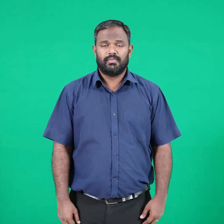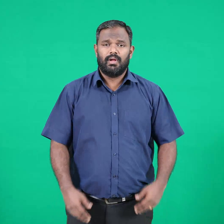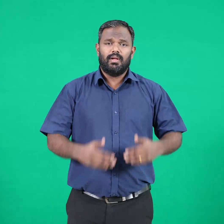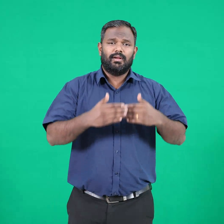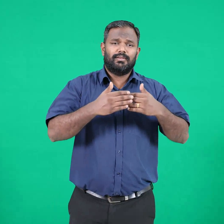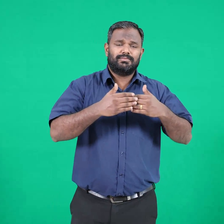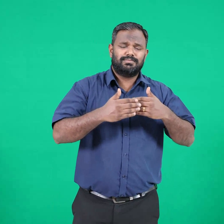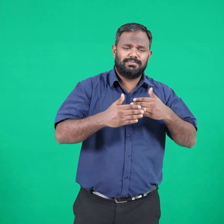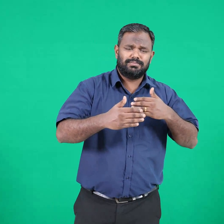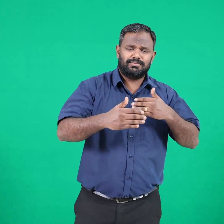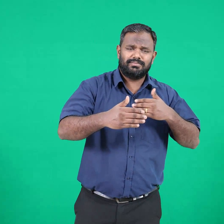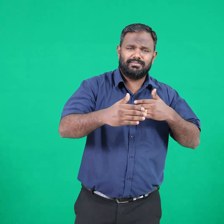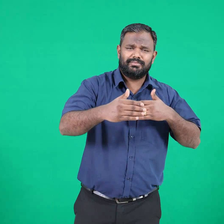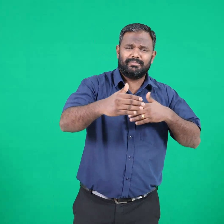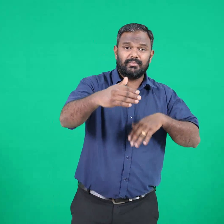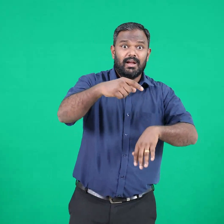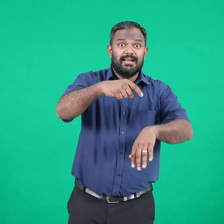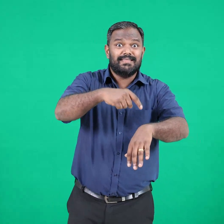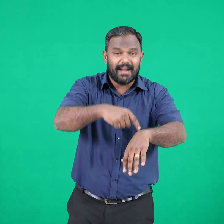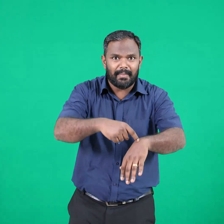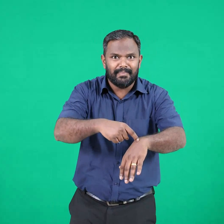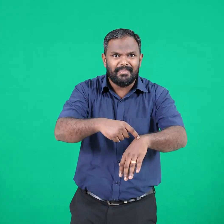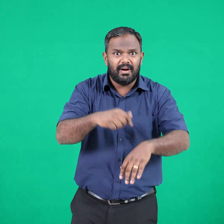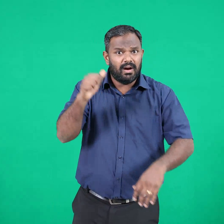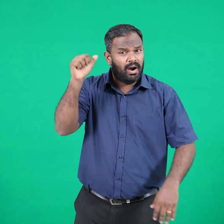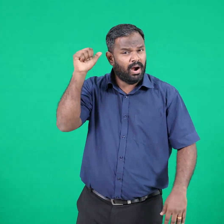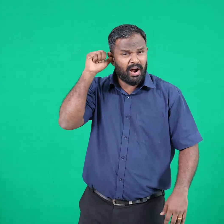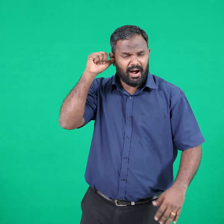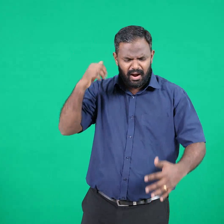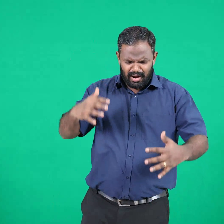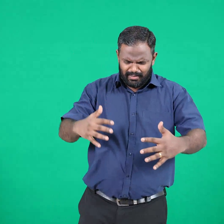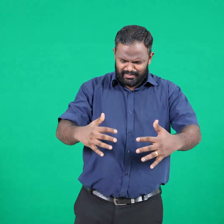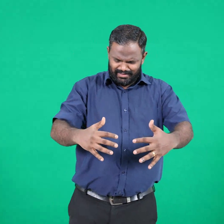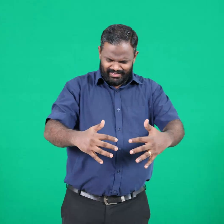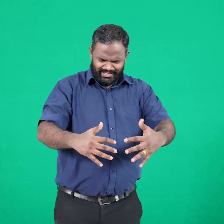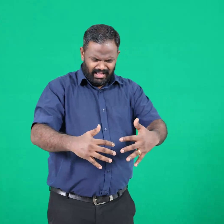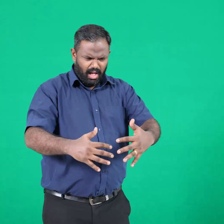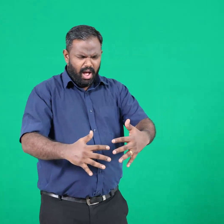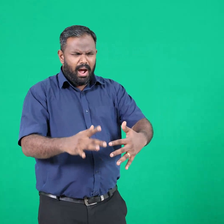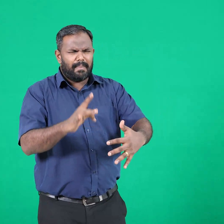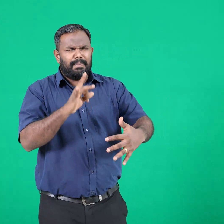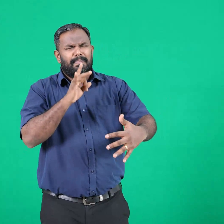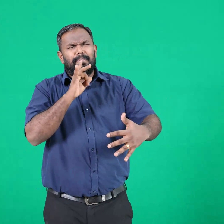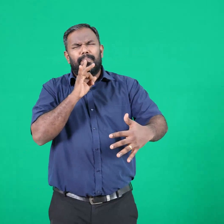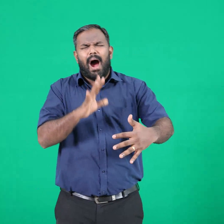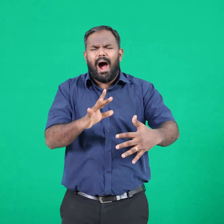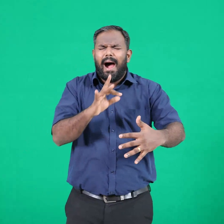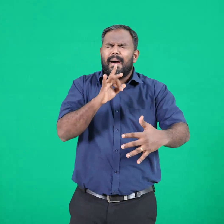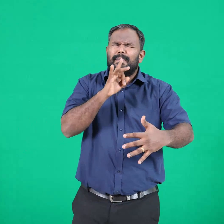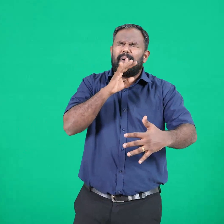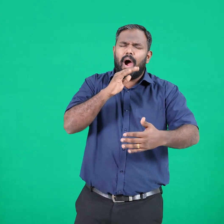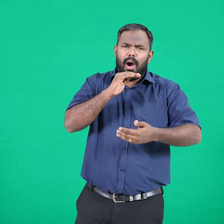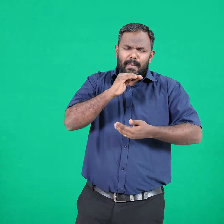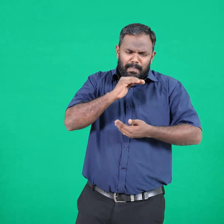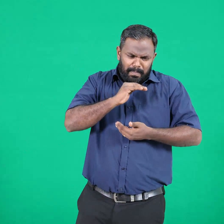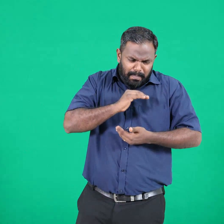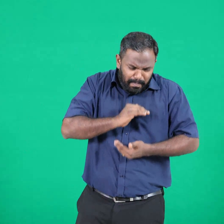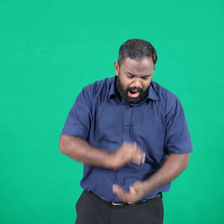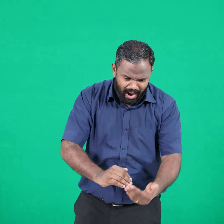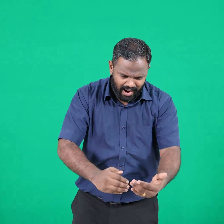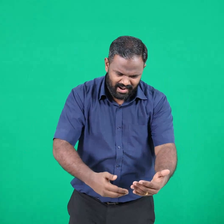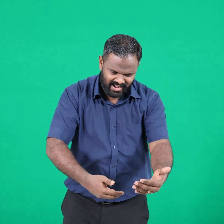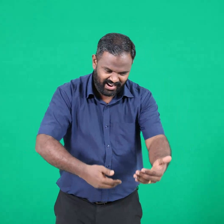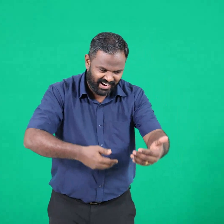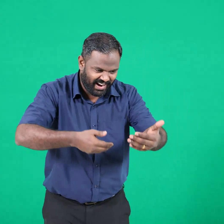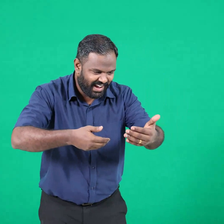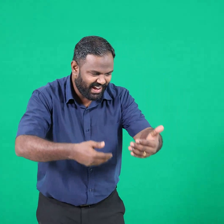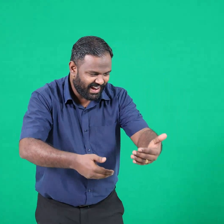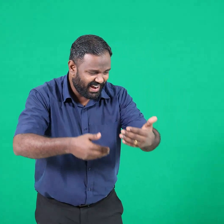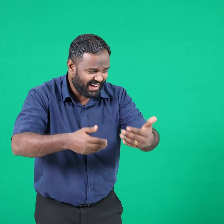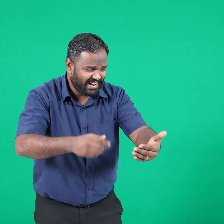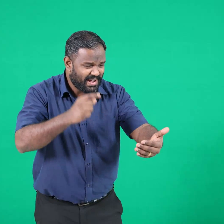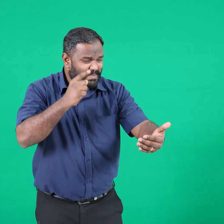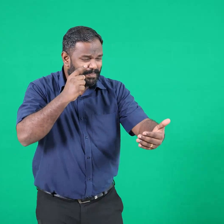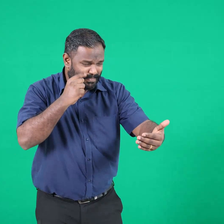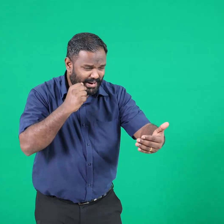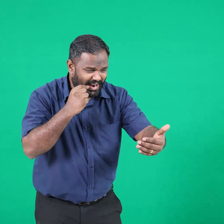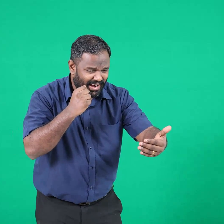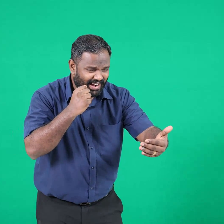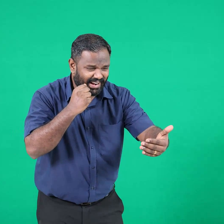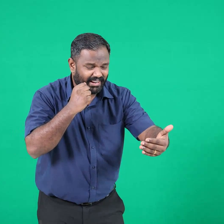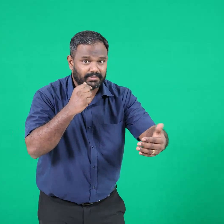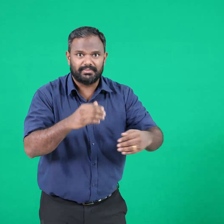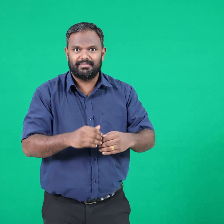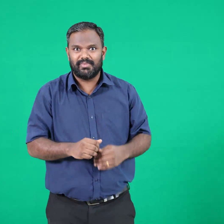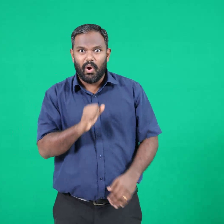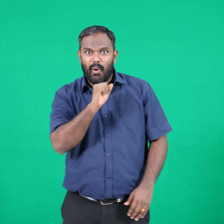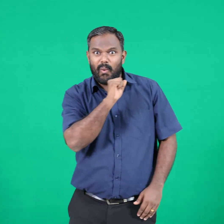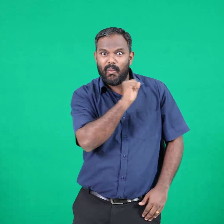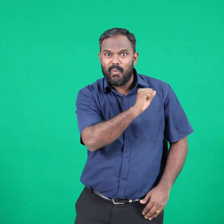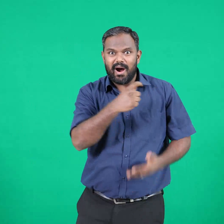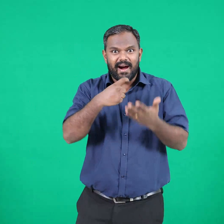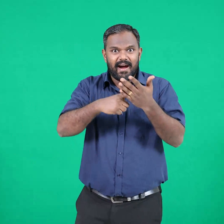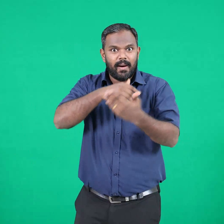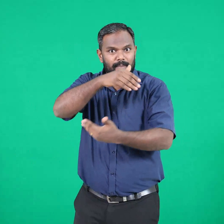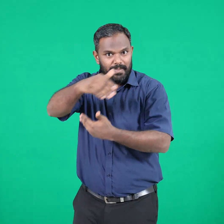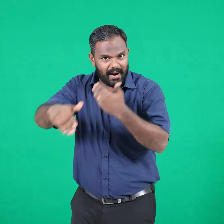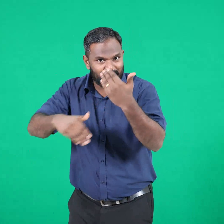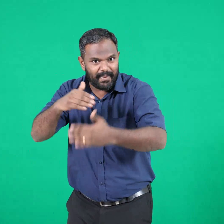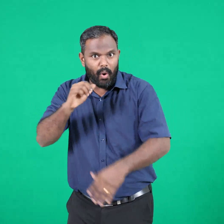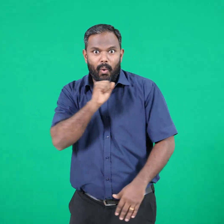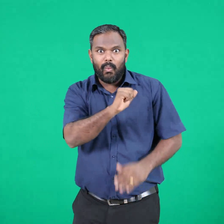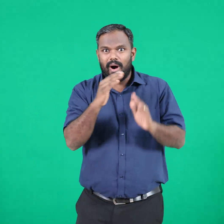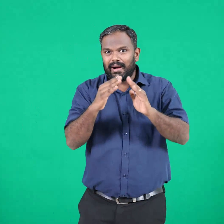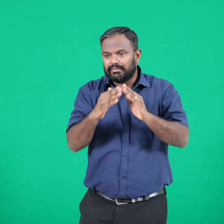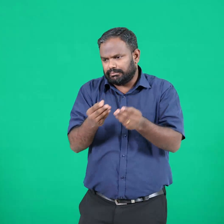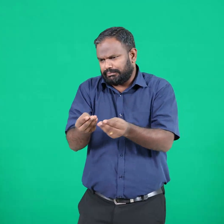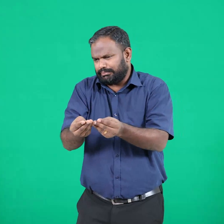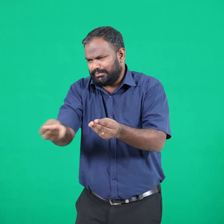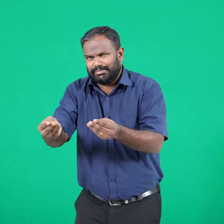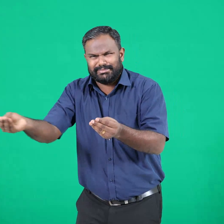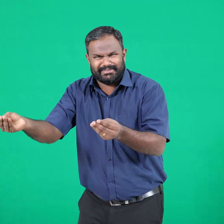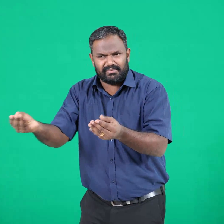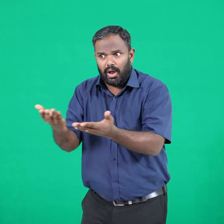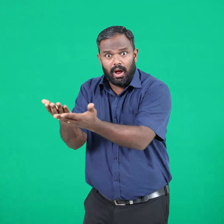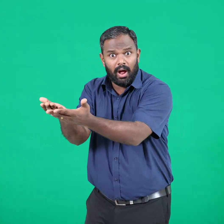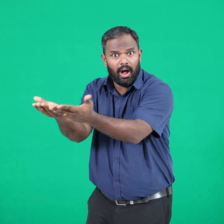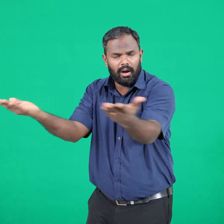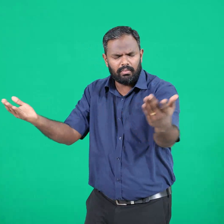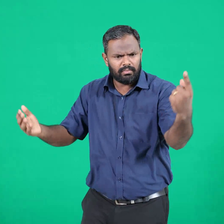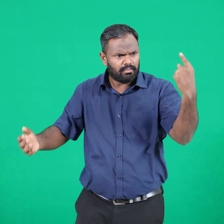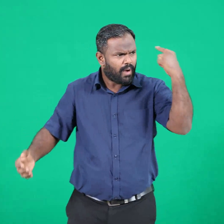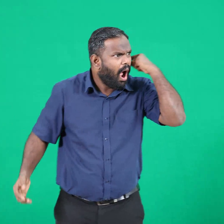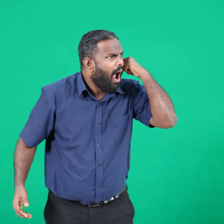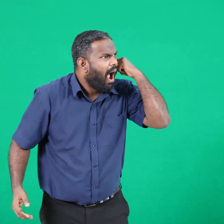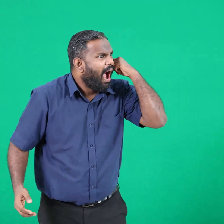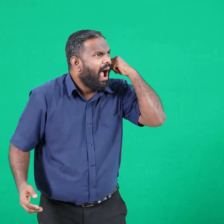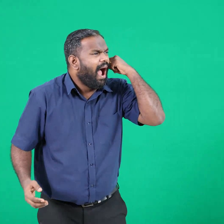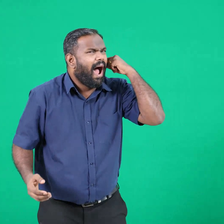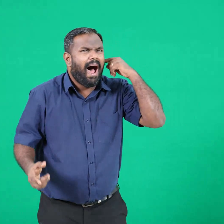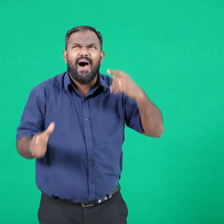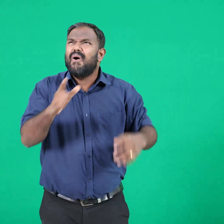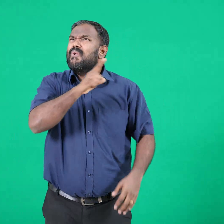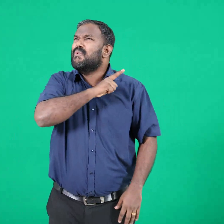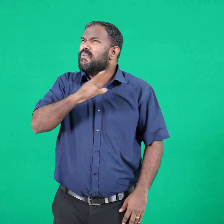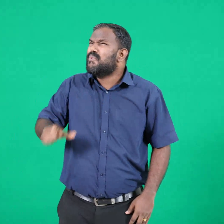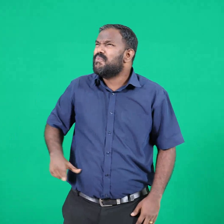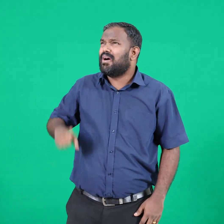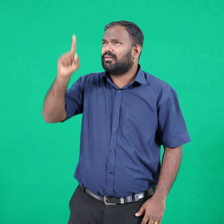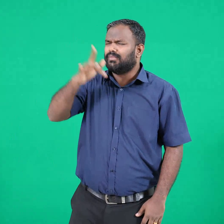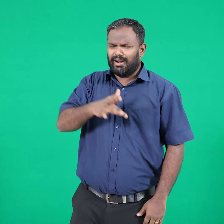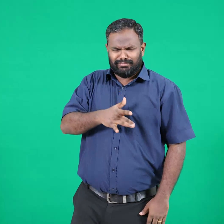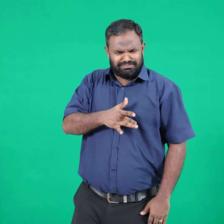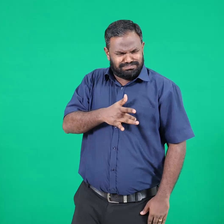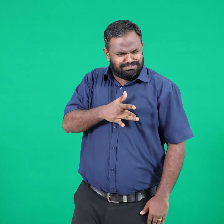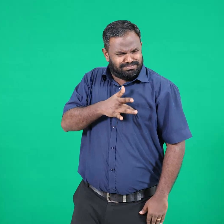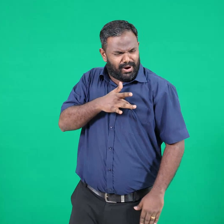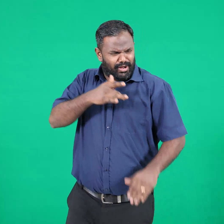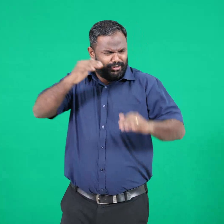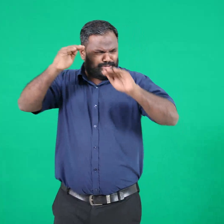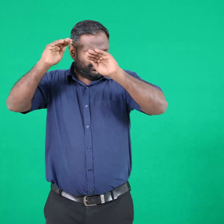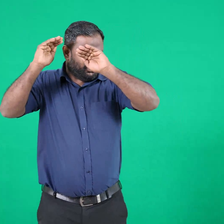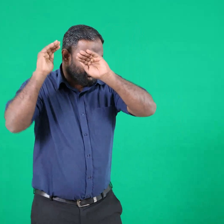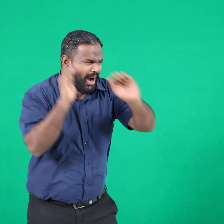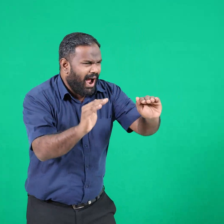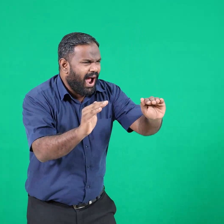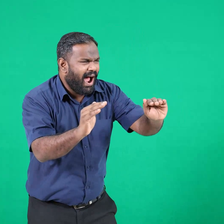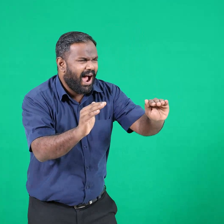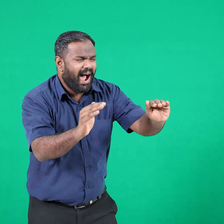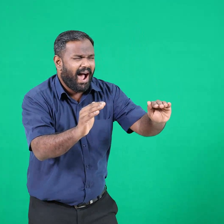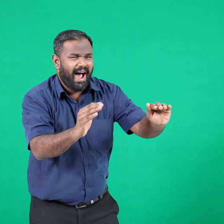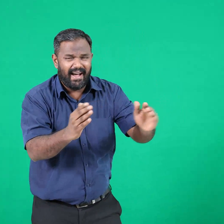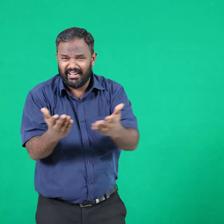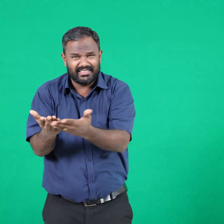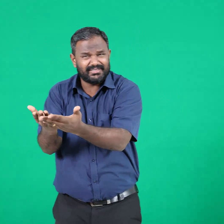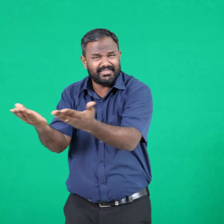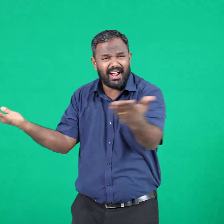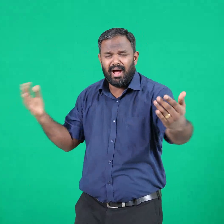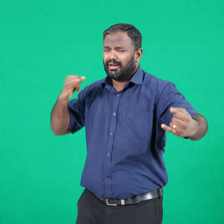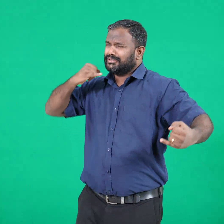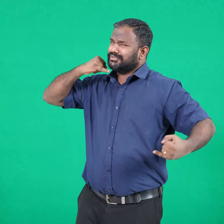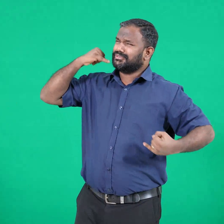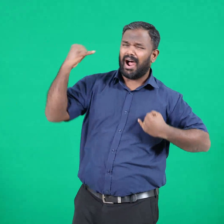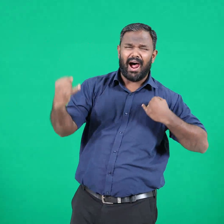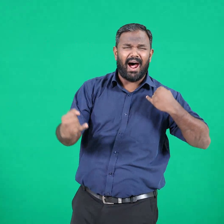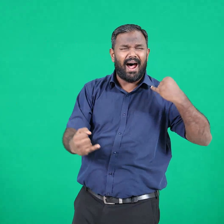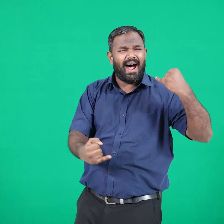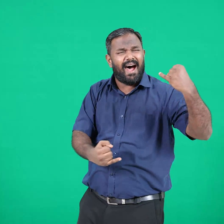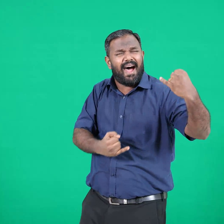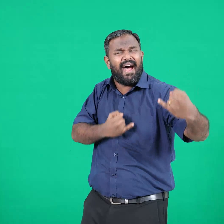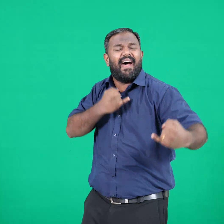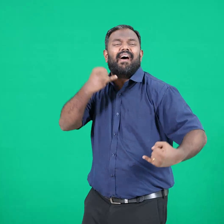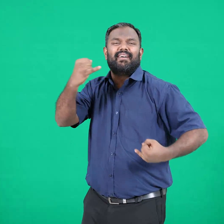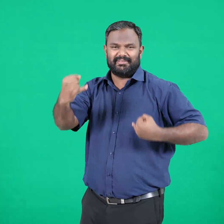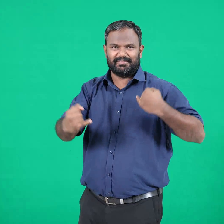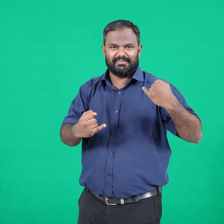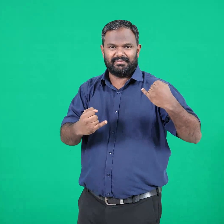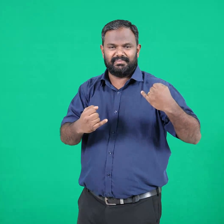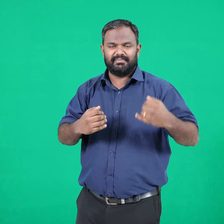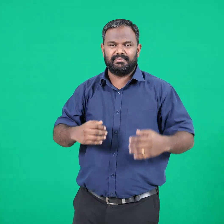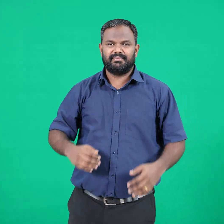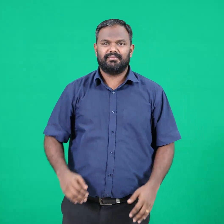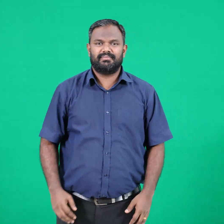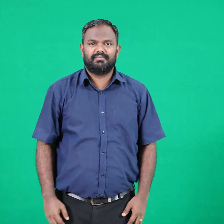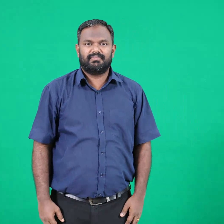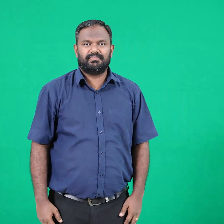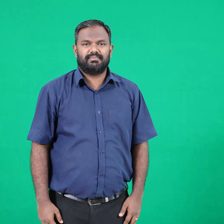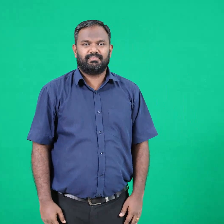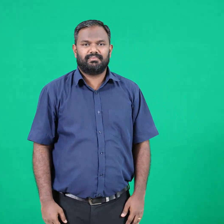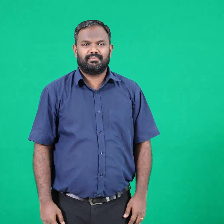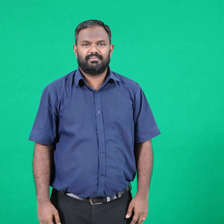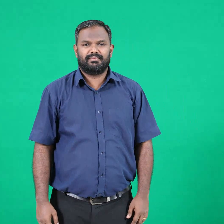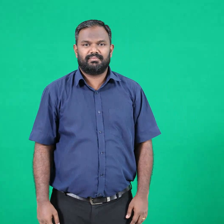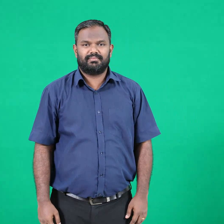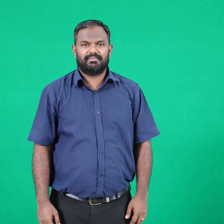When the time came for Elizabeth to have her child, she gave birth to a son. Her neighbors and relatives heard that the Lord had shown her great mercy, and they rejoiced with her.